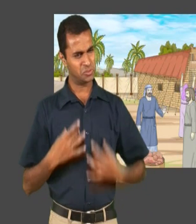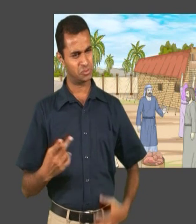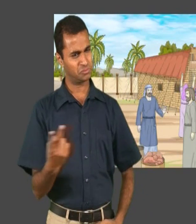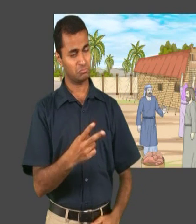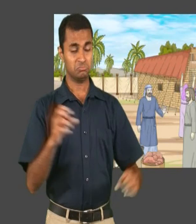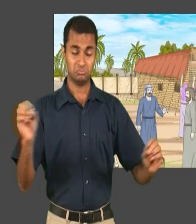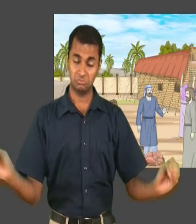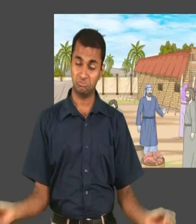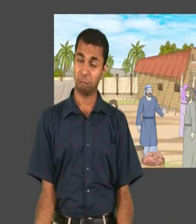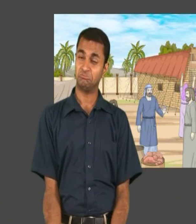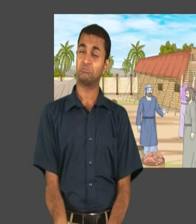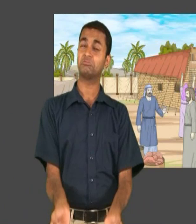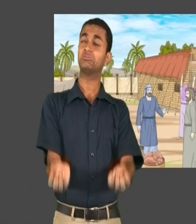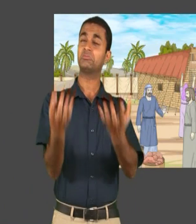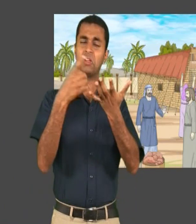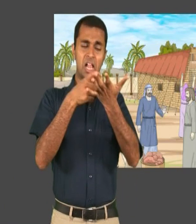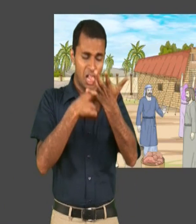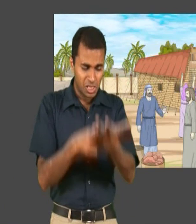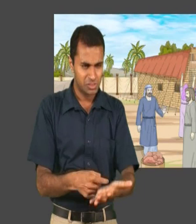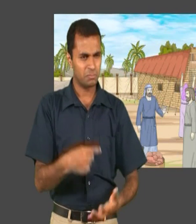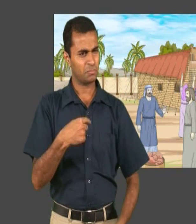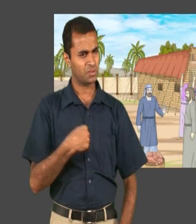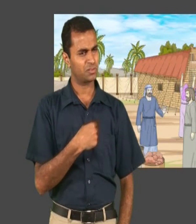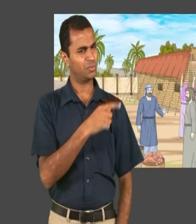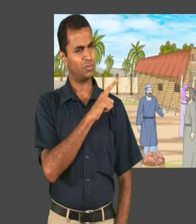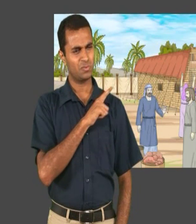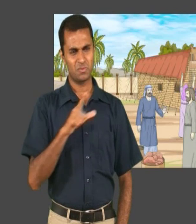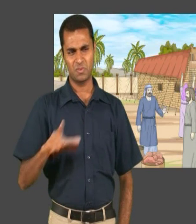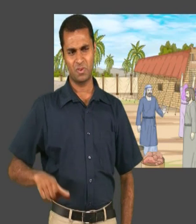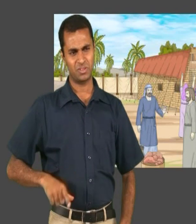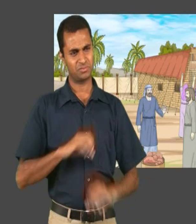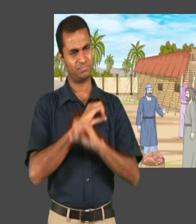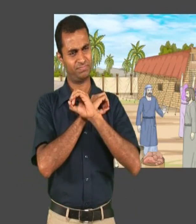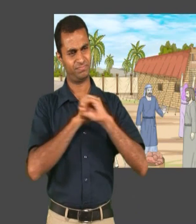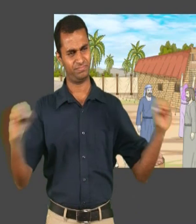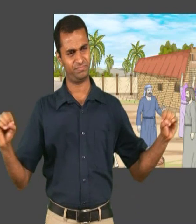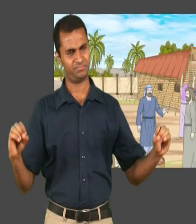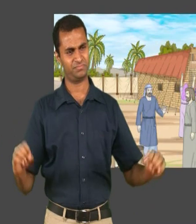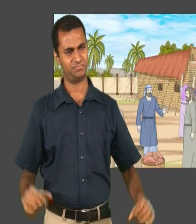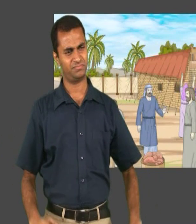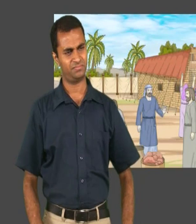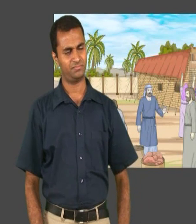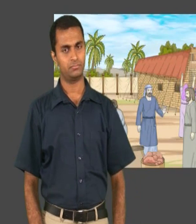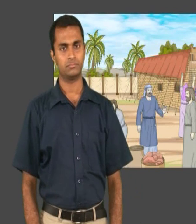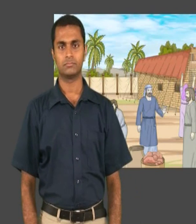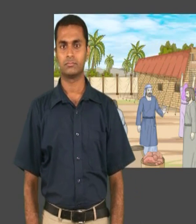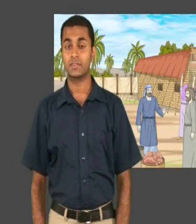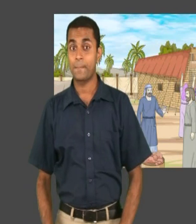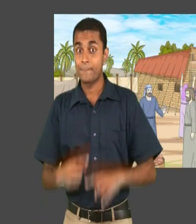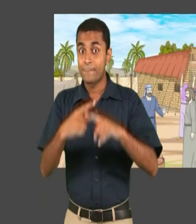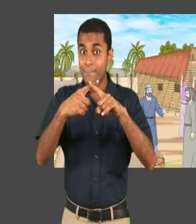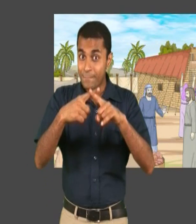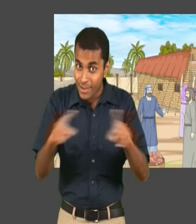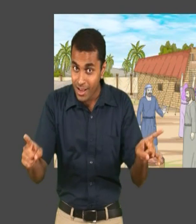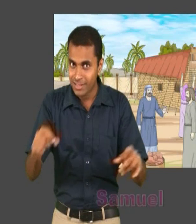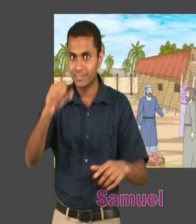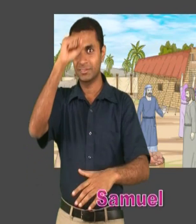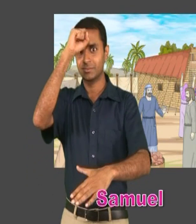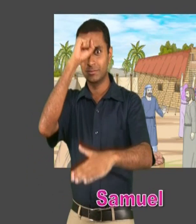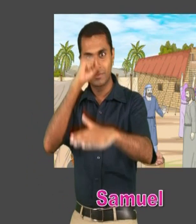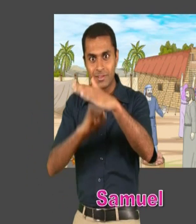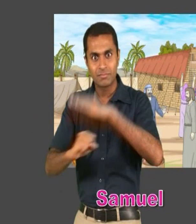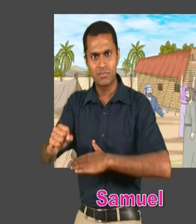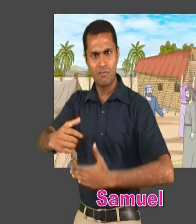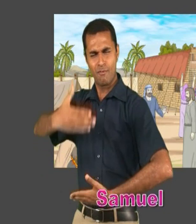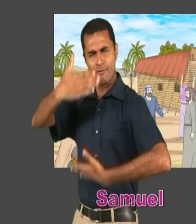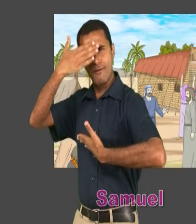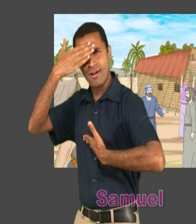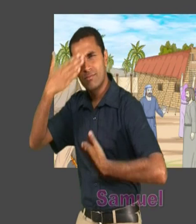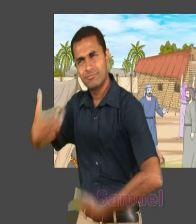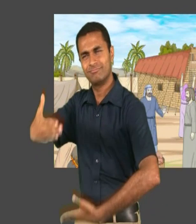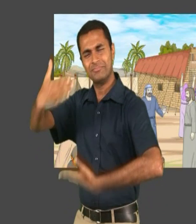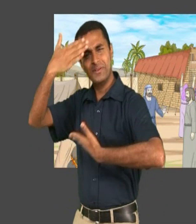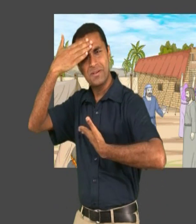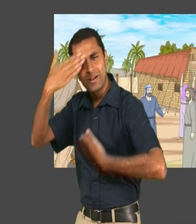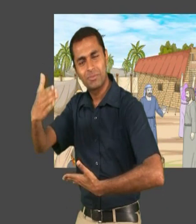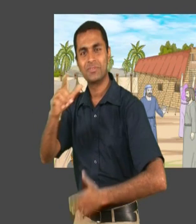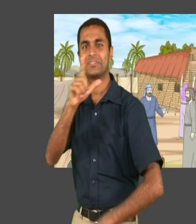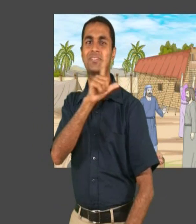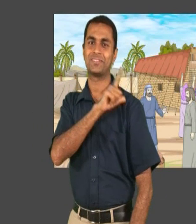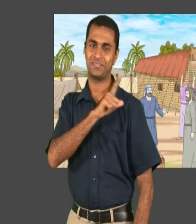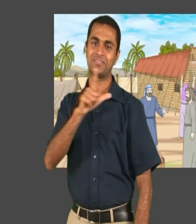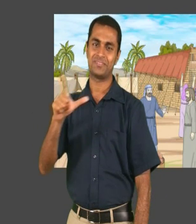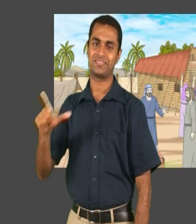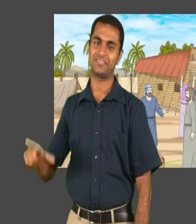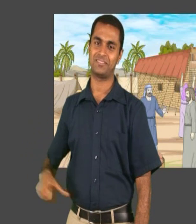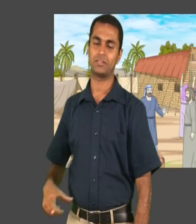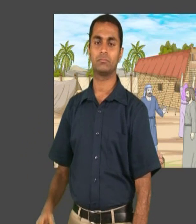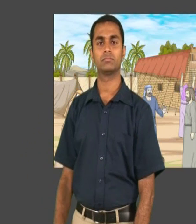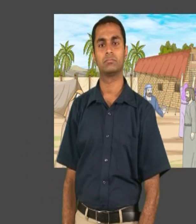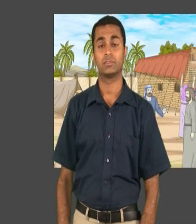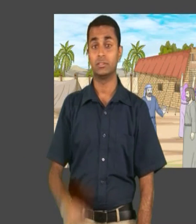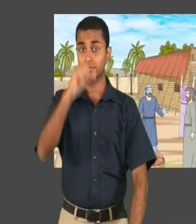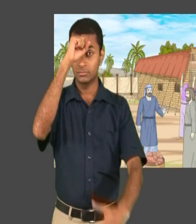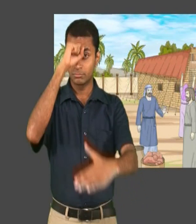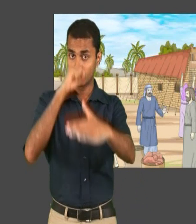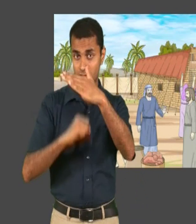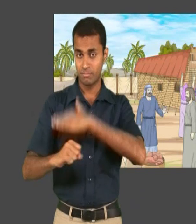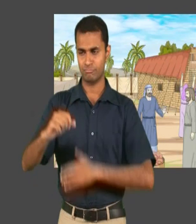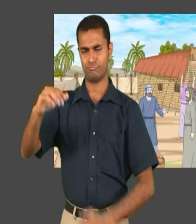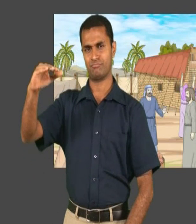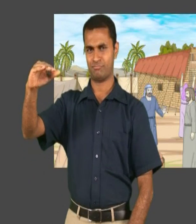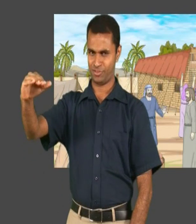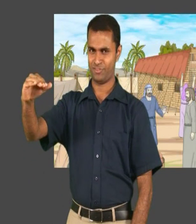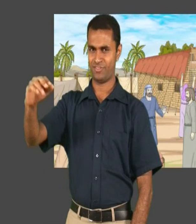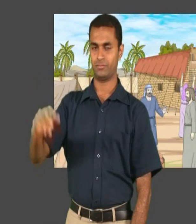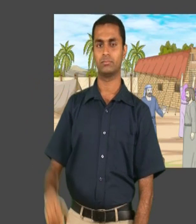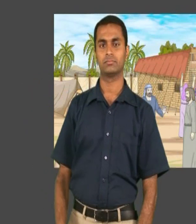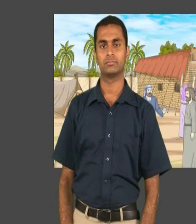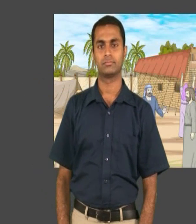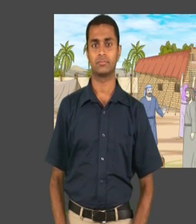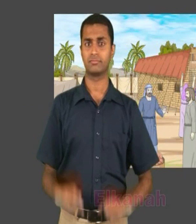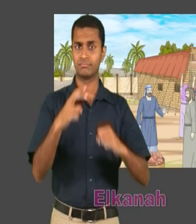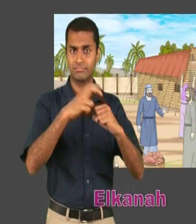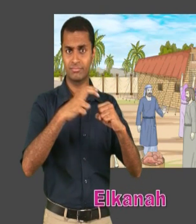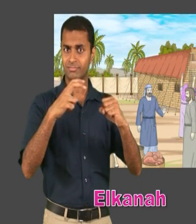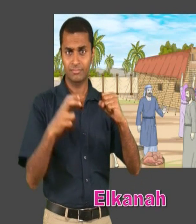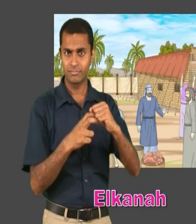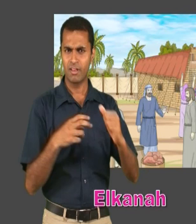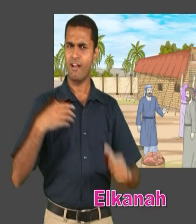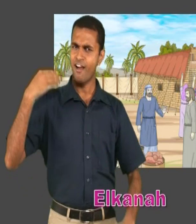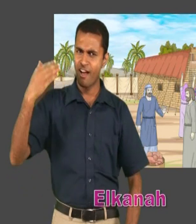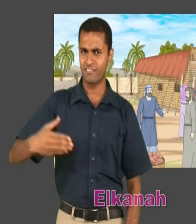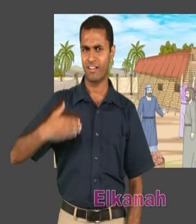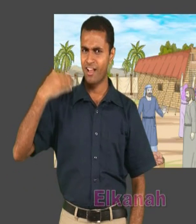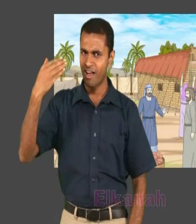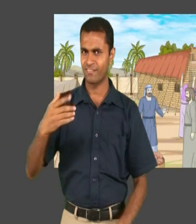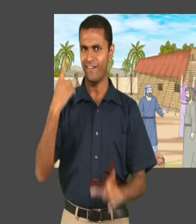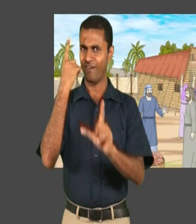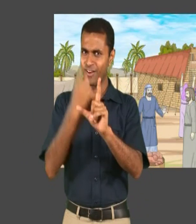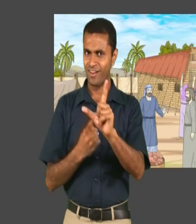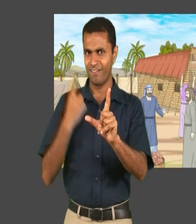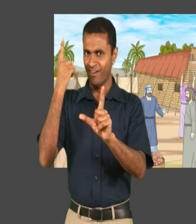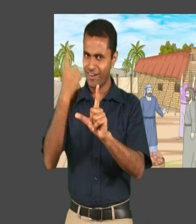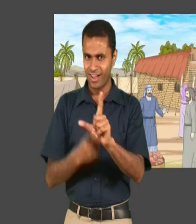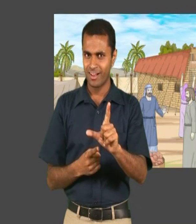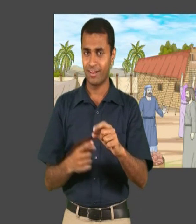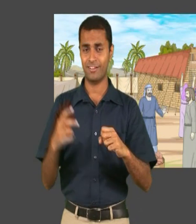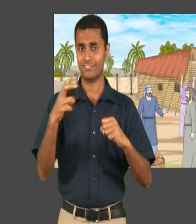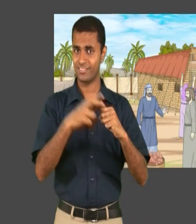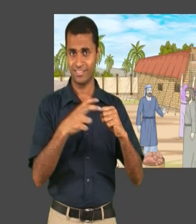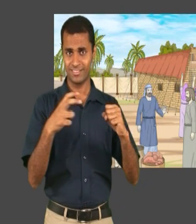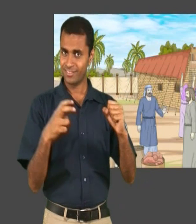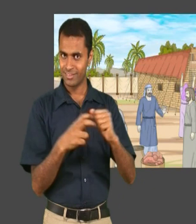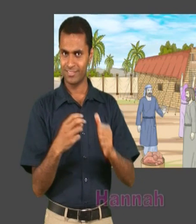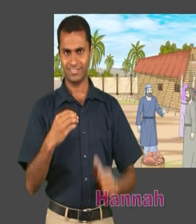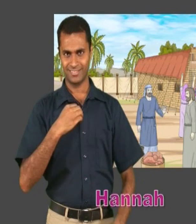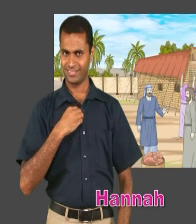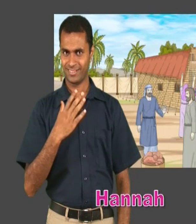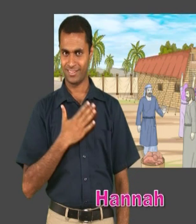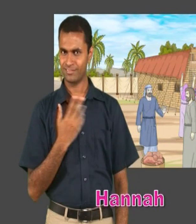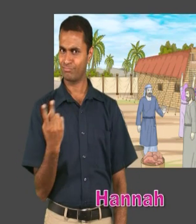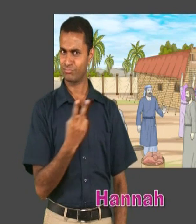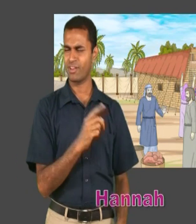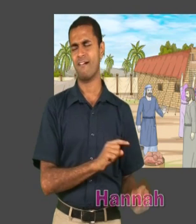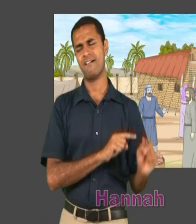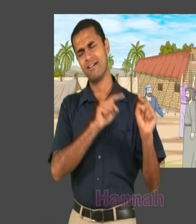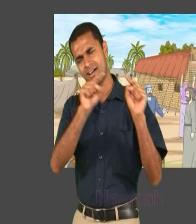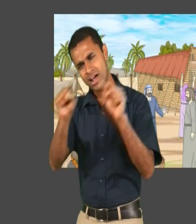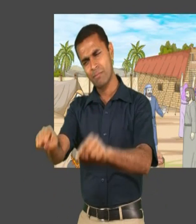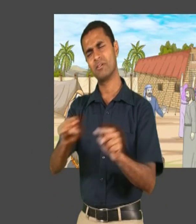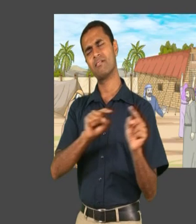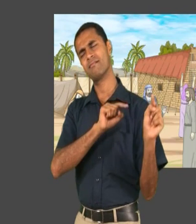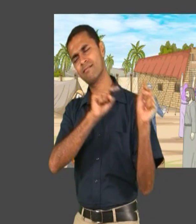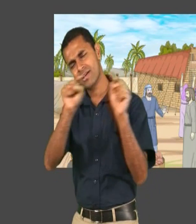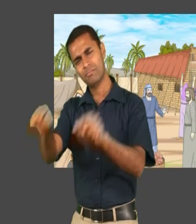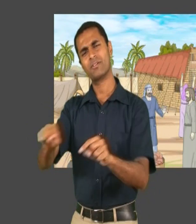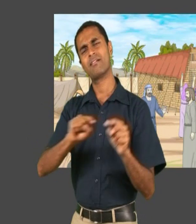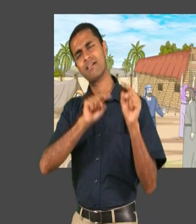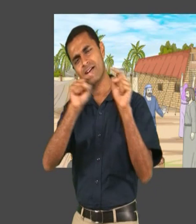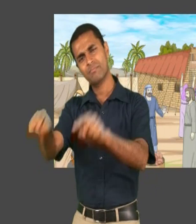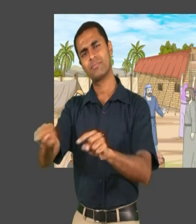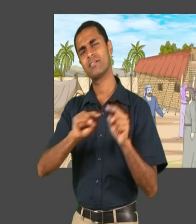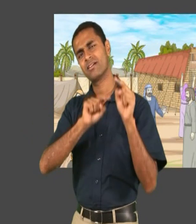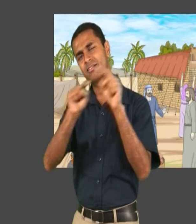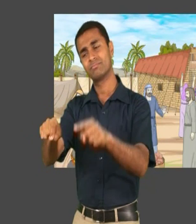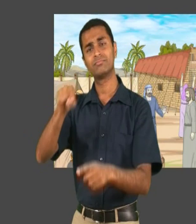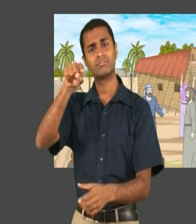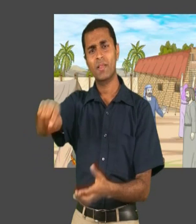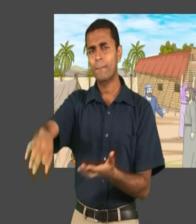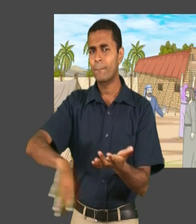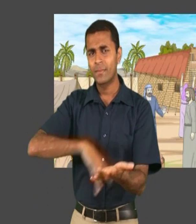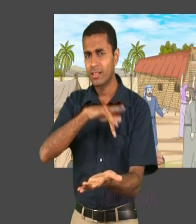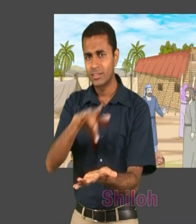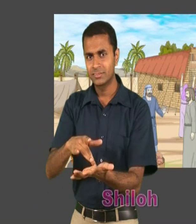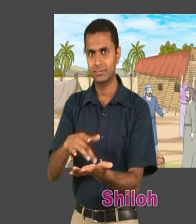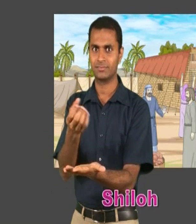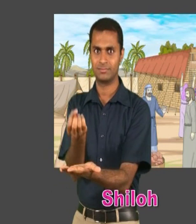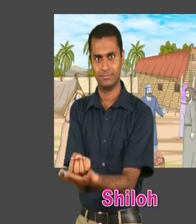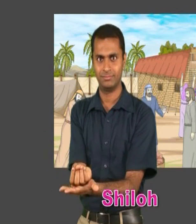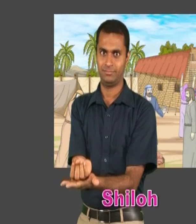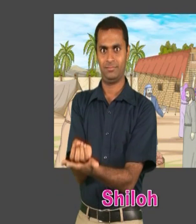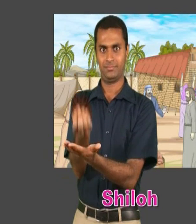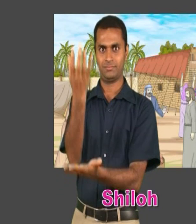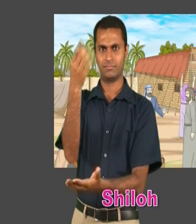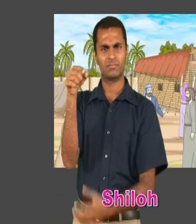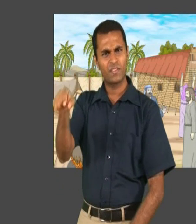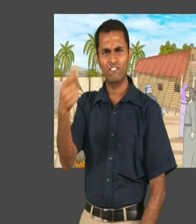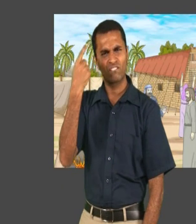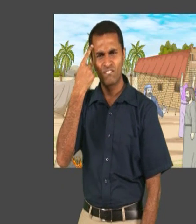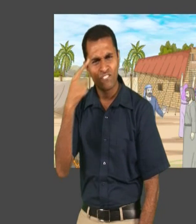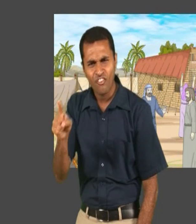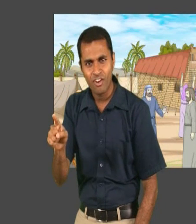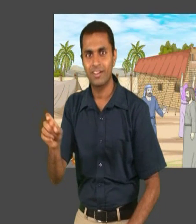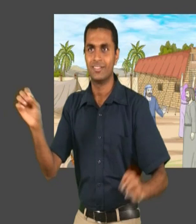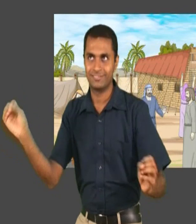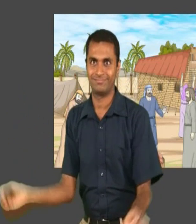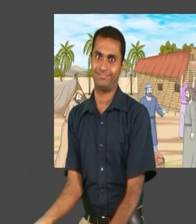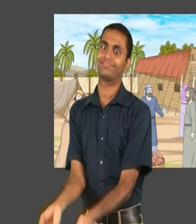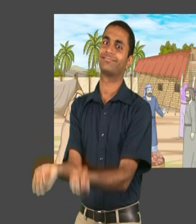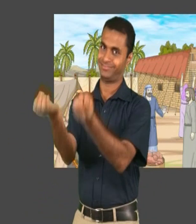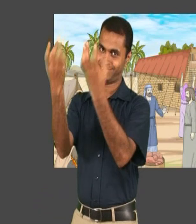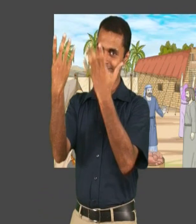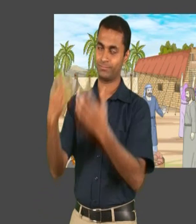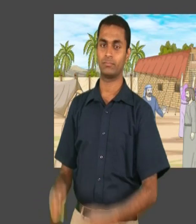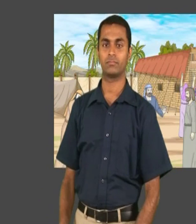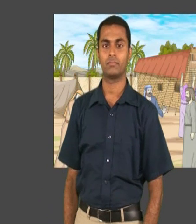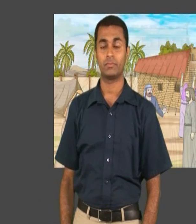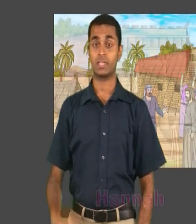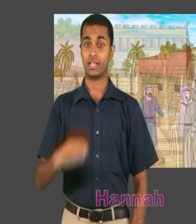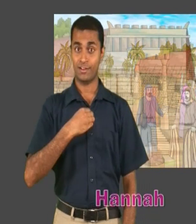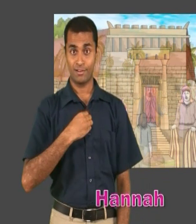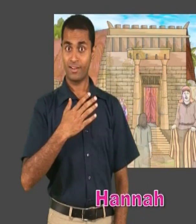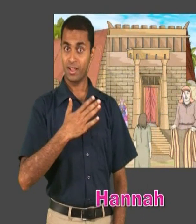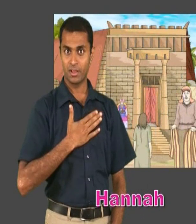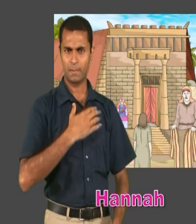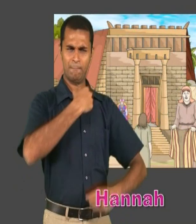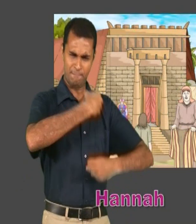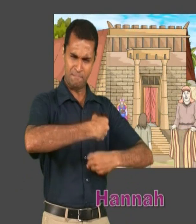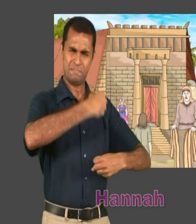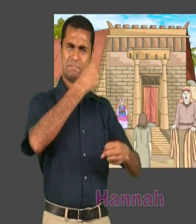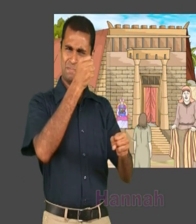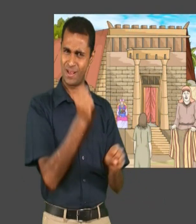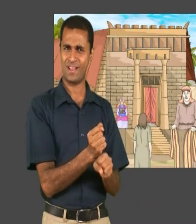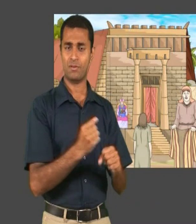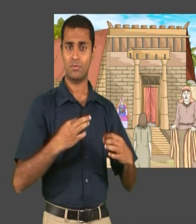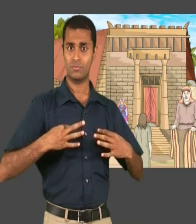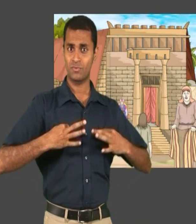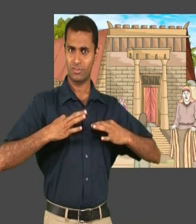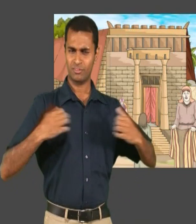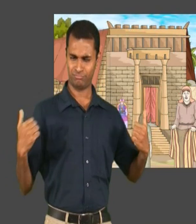Now Samuel was ministering before the LORD—a boy wearing a linen ephod. Each year his mother would make him a little robe and bring it to him when she went with her husband to offer the annual sacrifice.